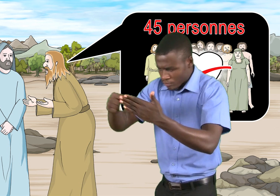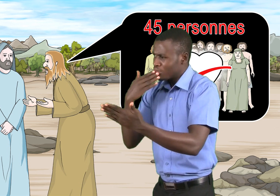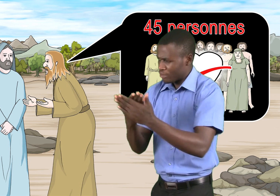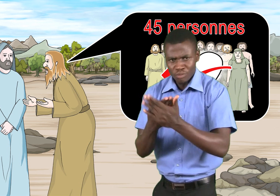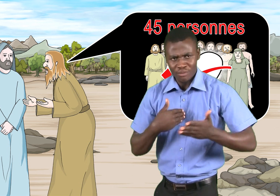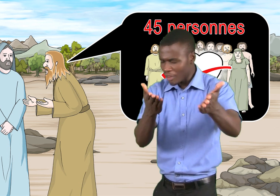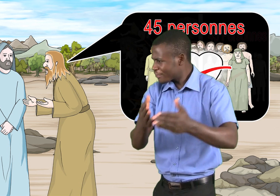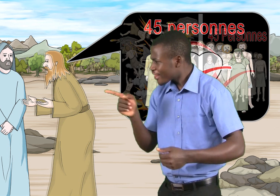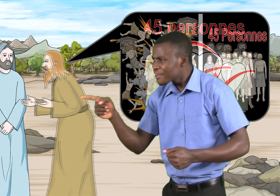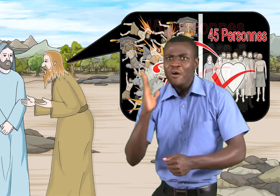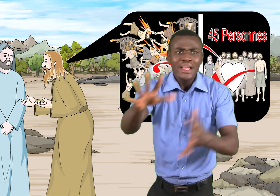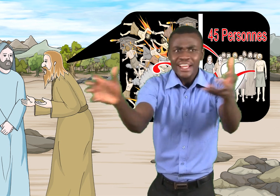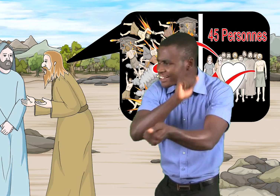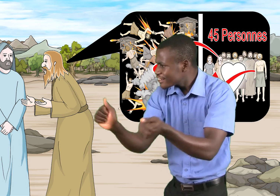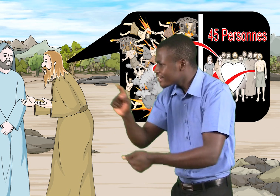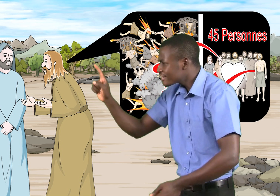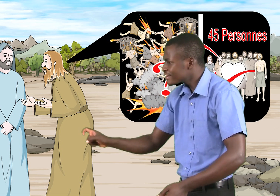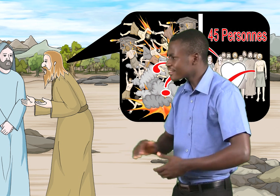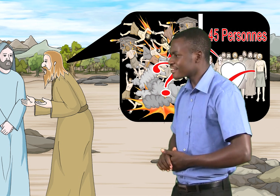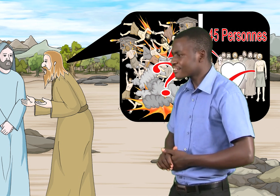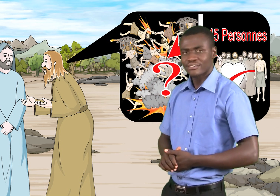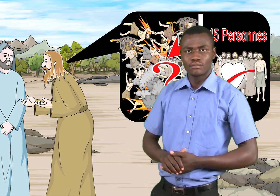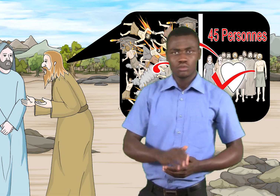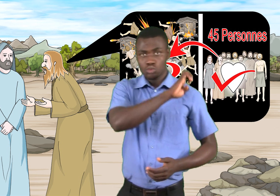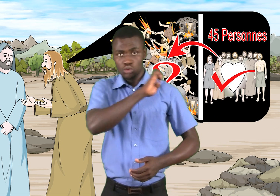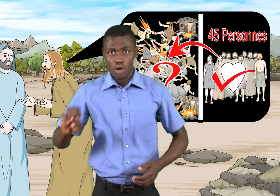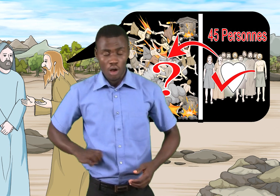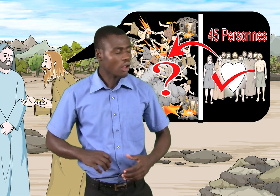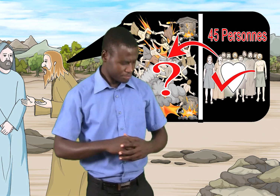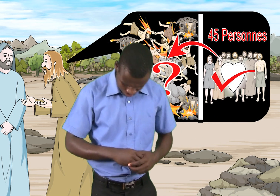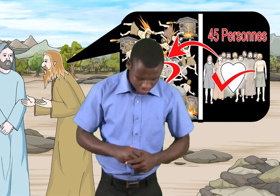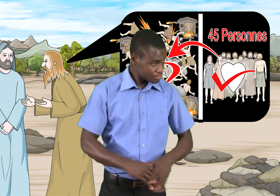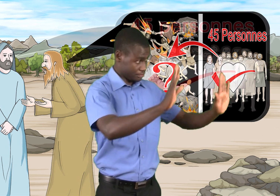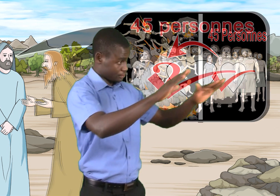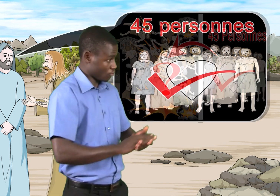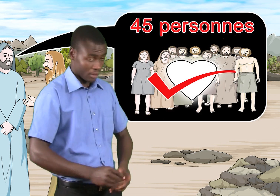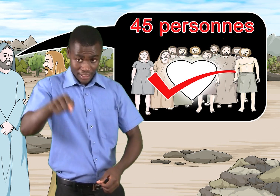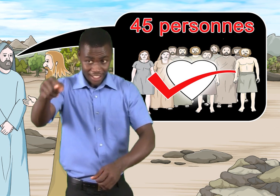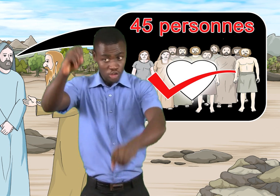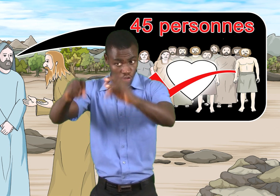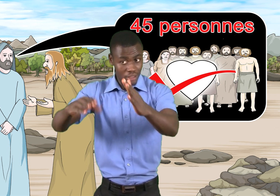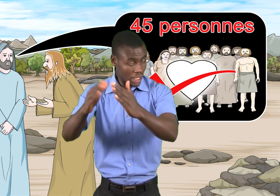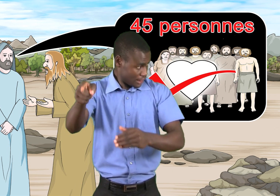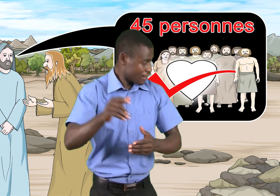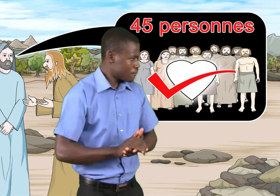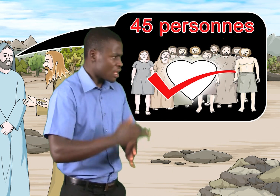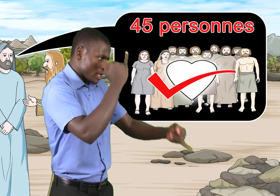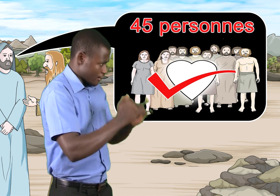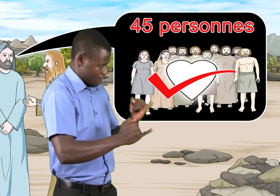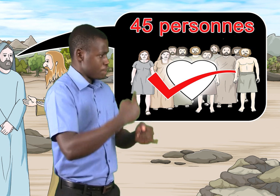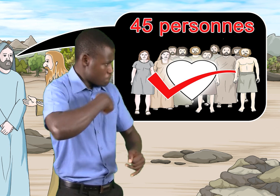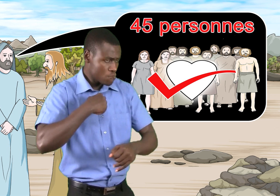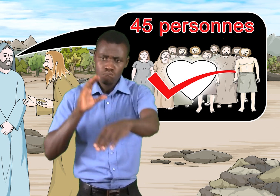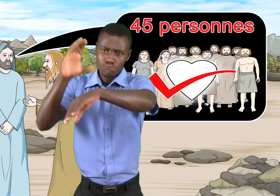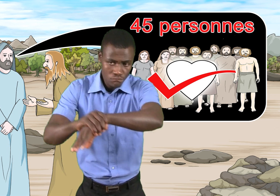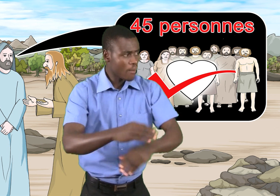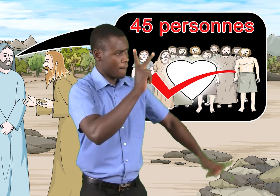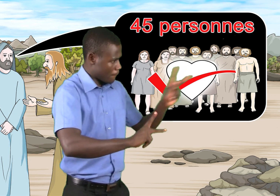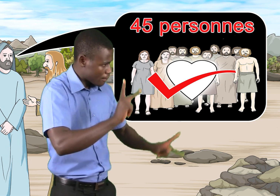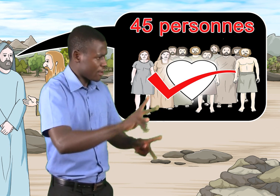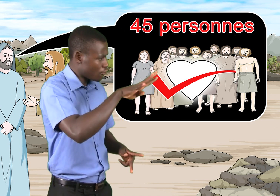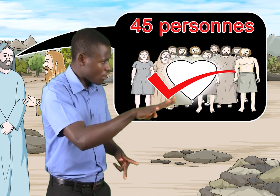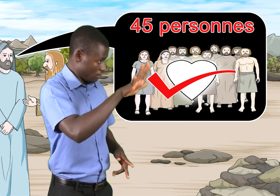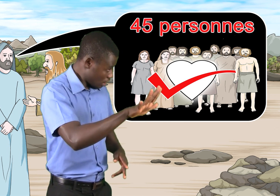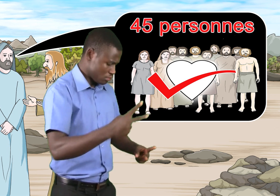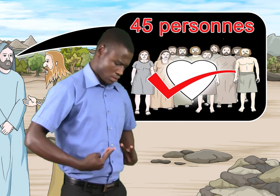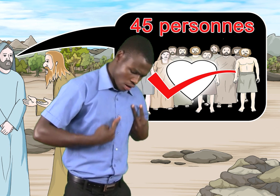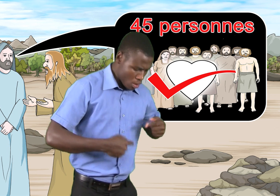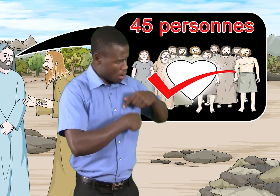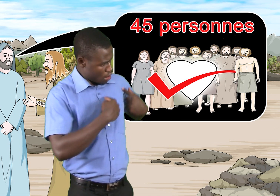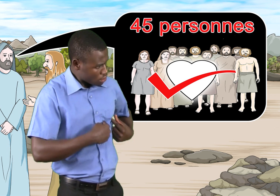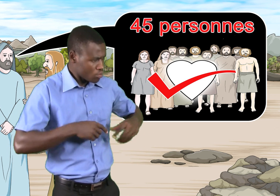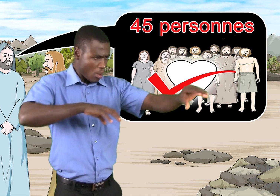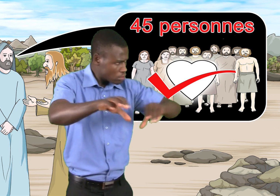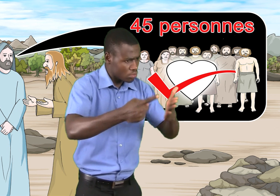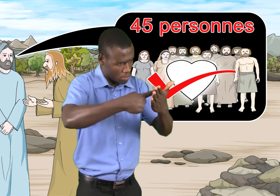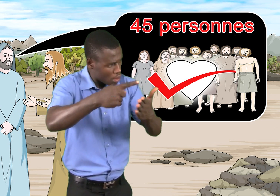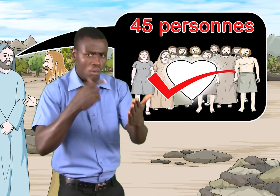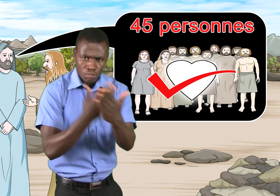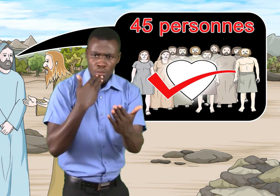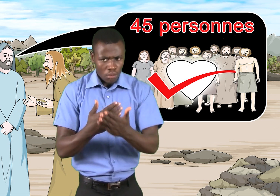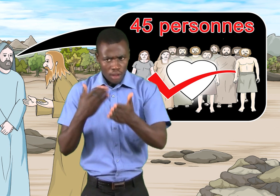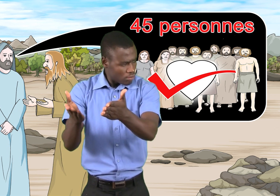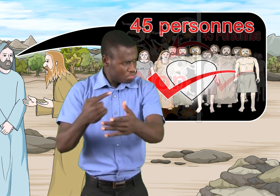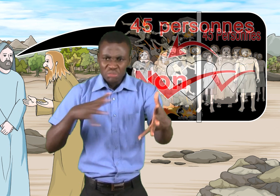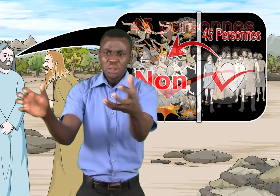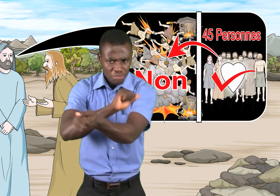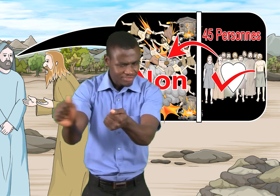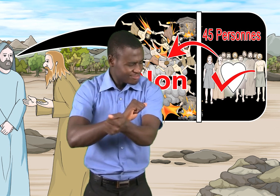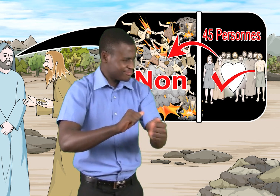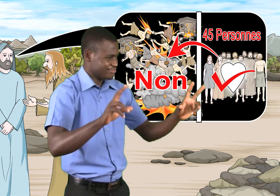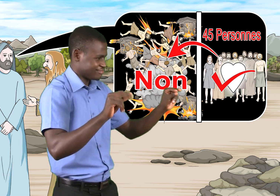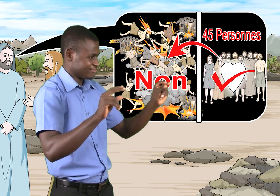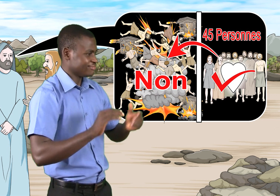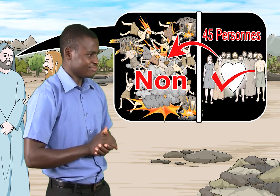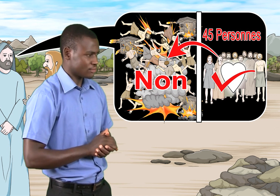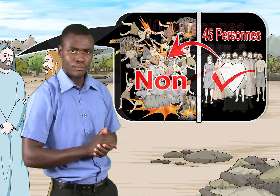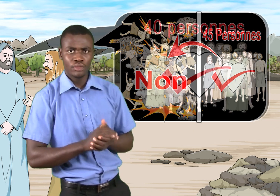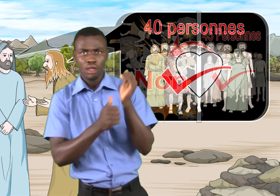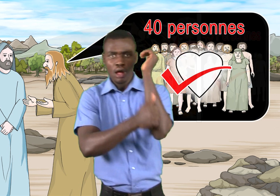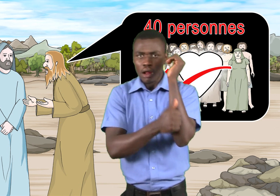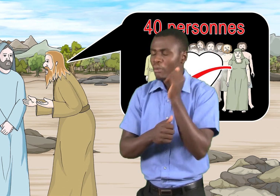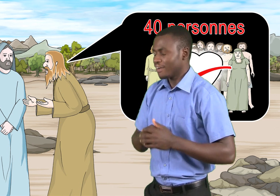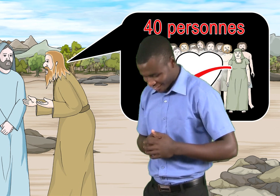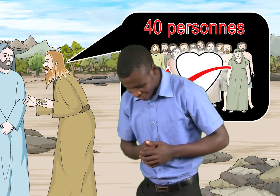Will You destroy the whole city for the lack of five?” He replied, “If I find forty-five there, I will not destroy it.”